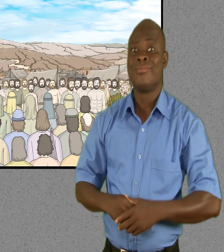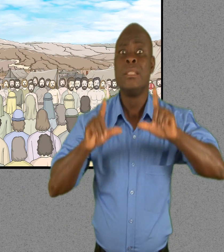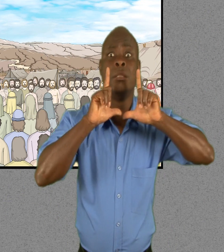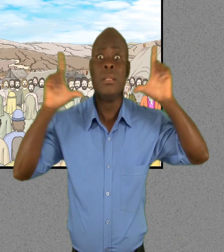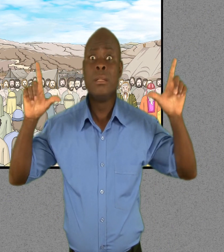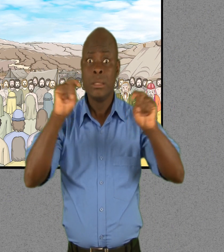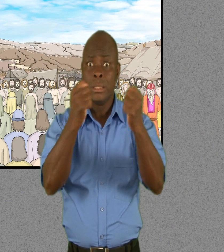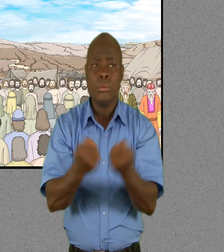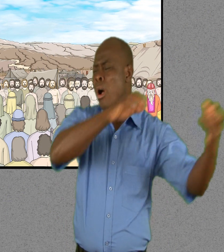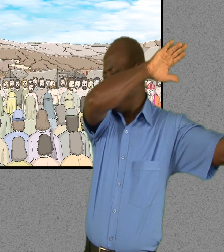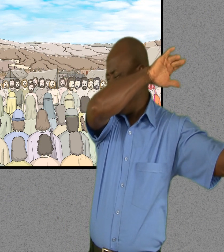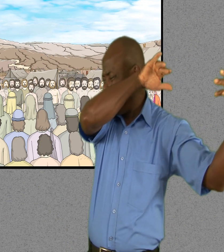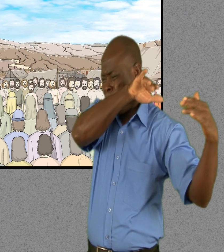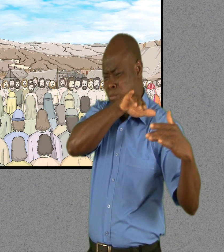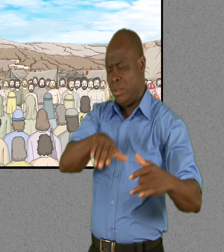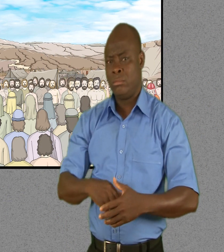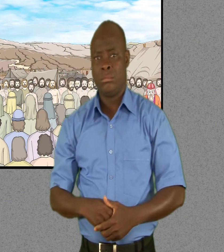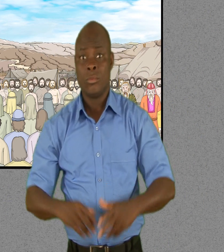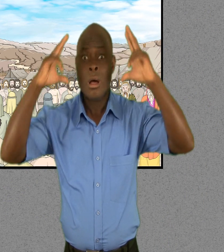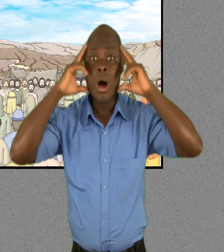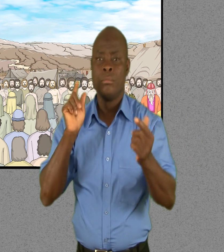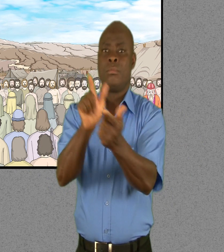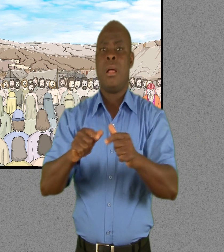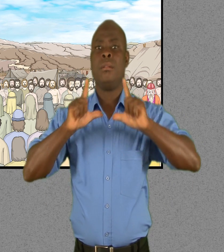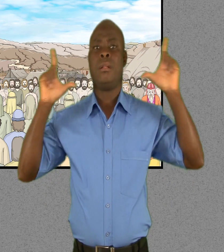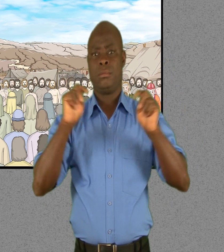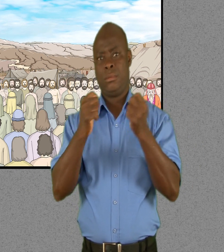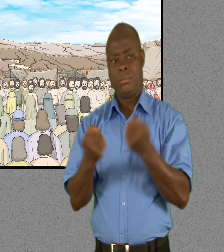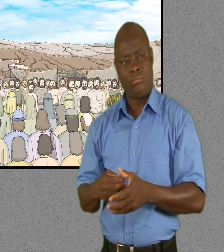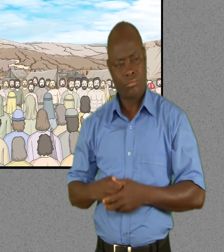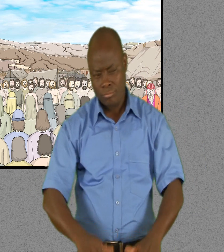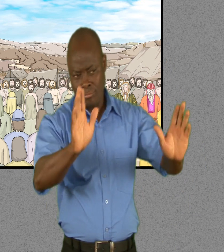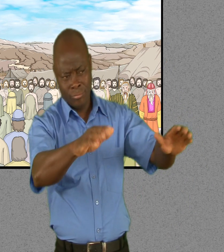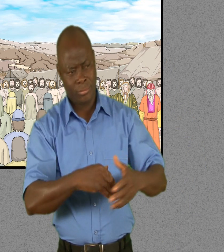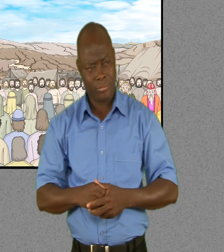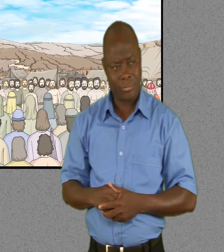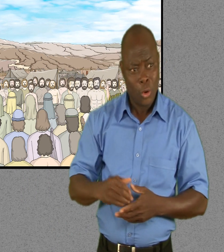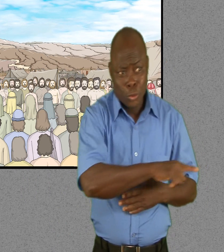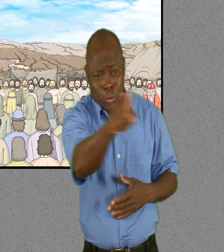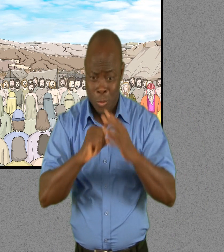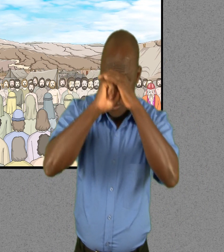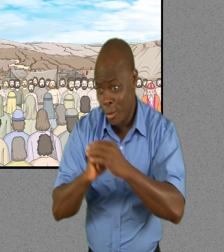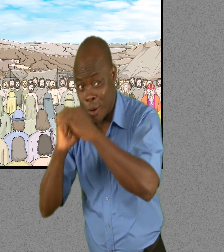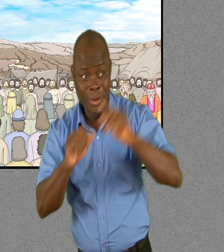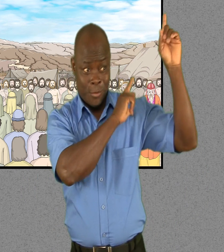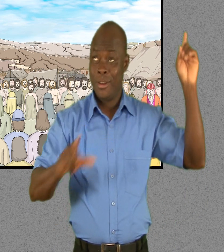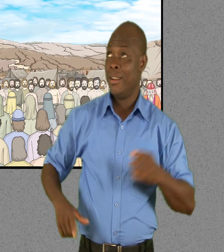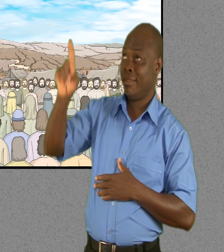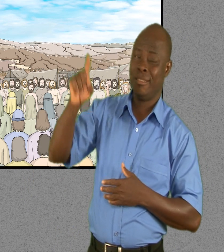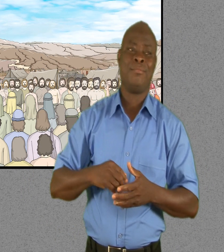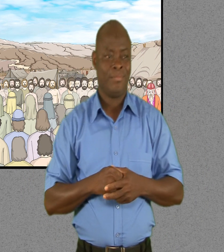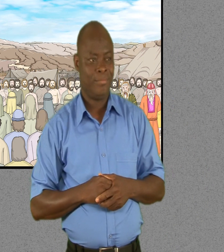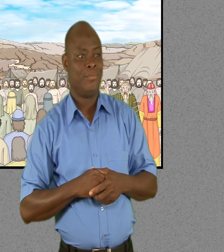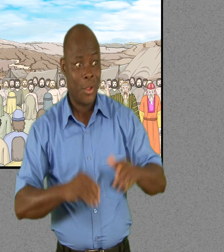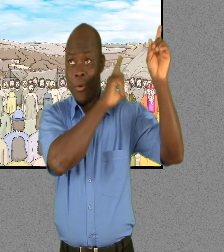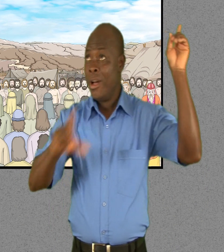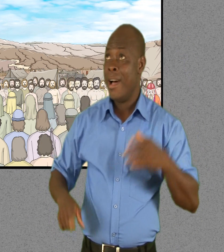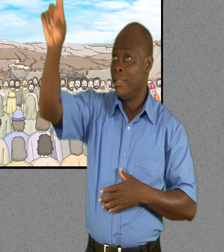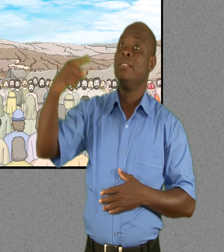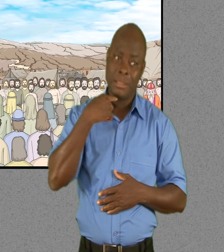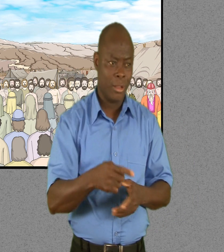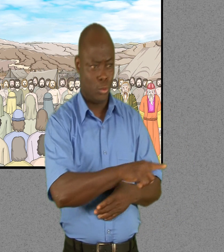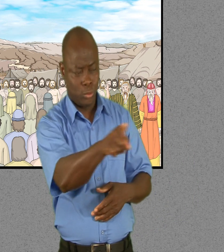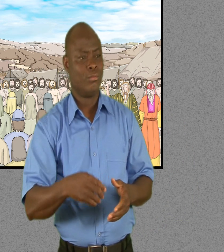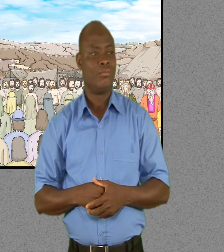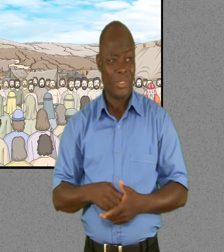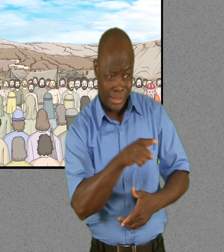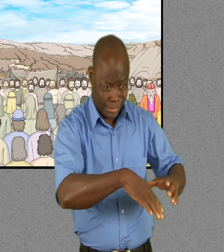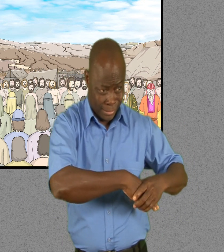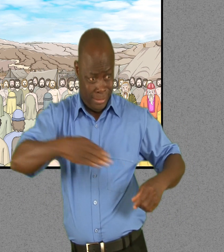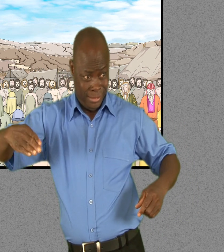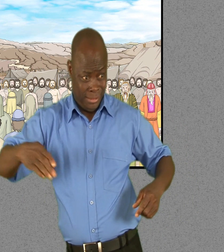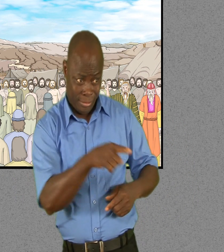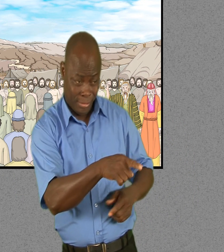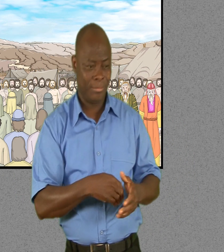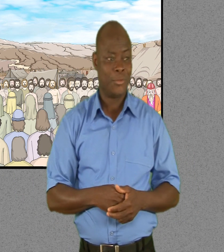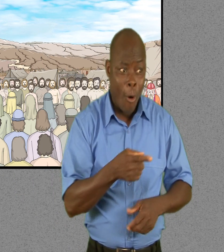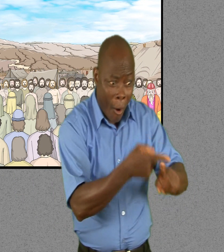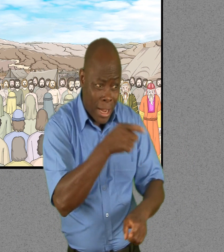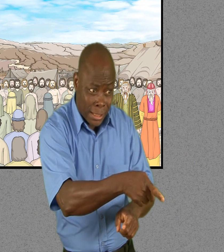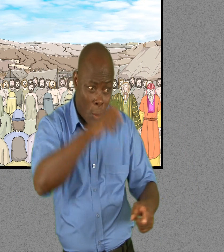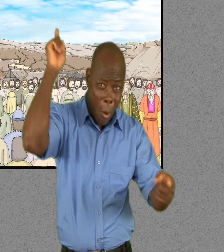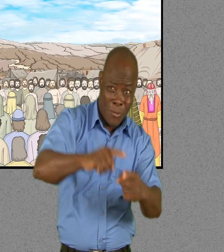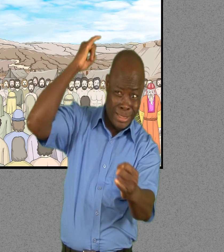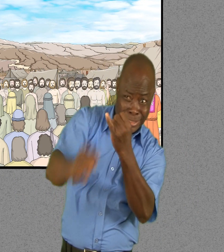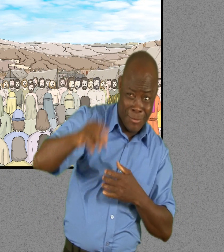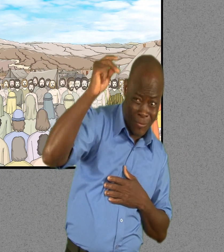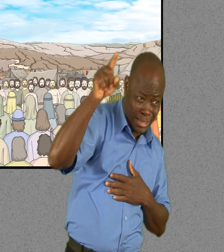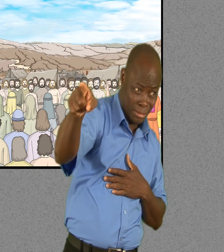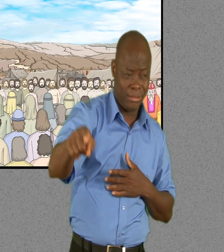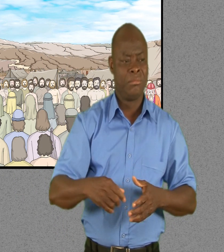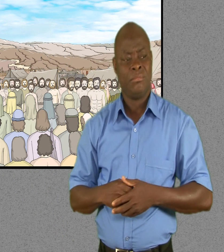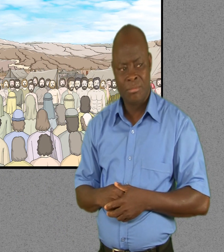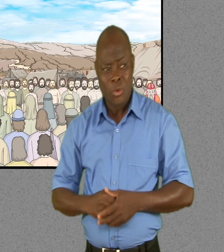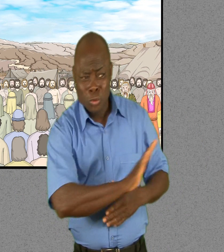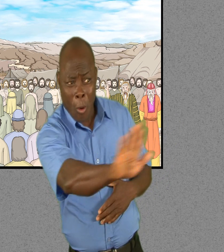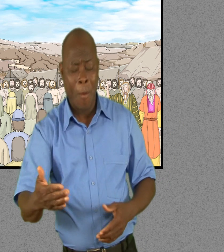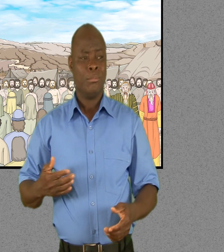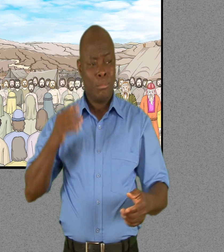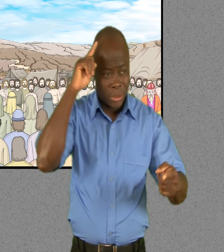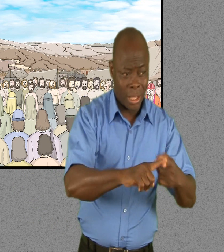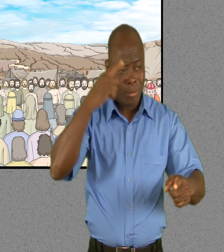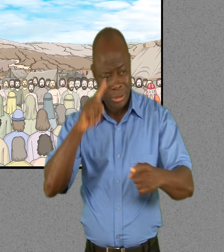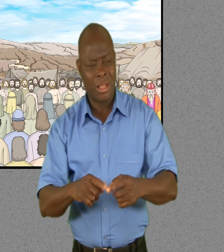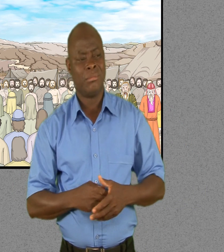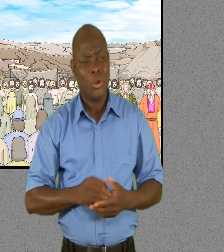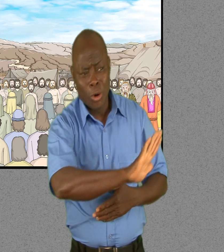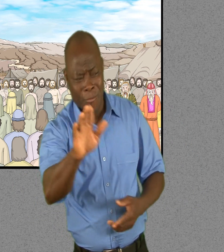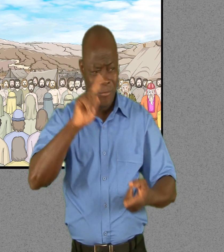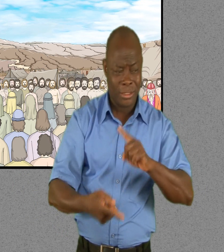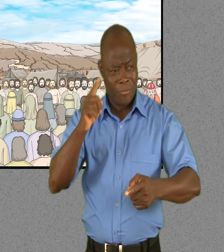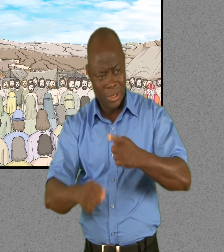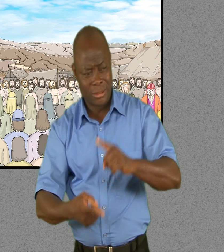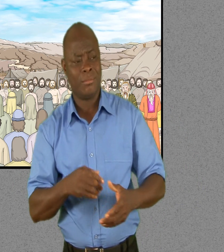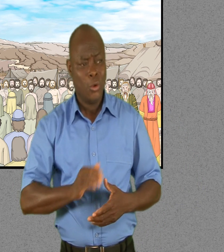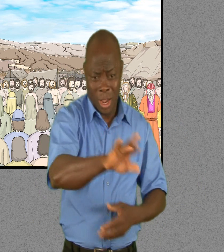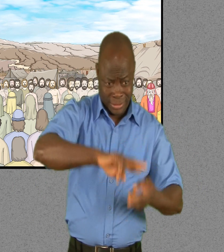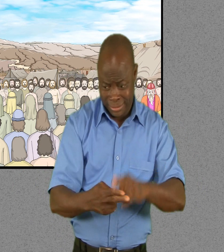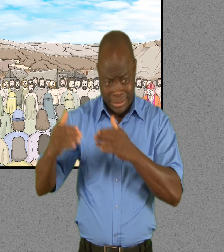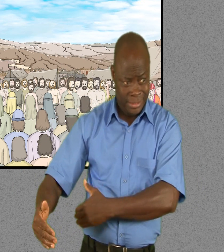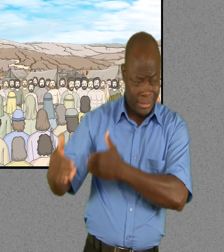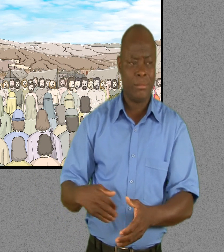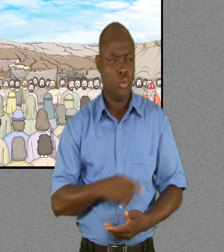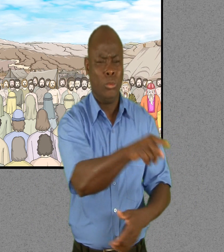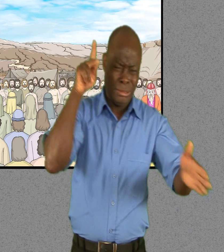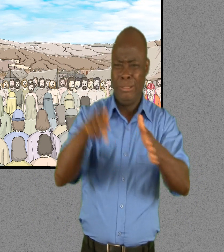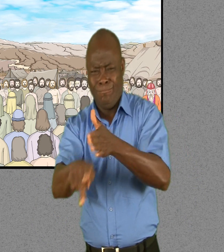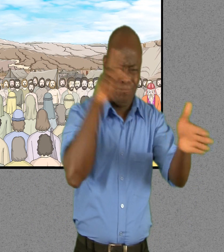So Moses stood at the entrance to the camp and said, “Whoever is for the LORD, come to me.”